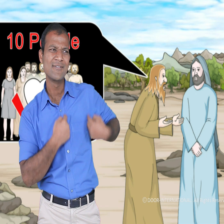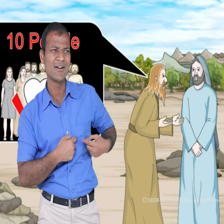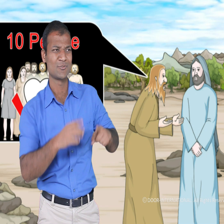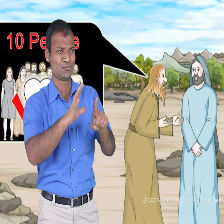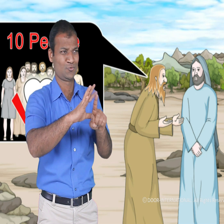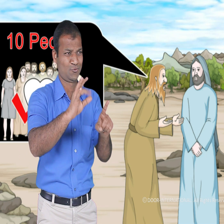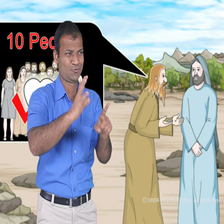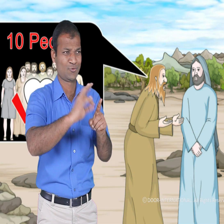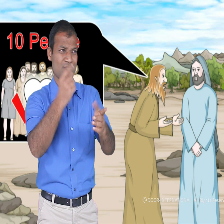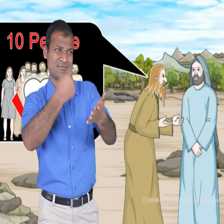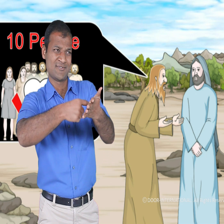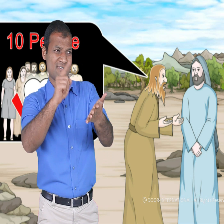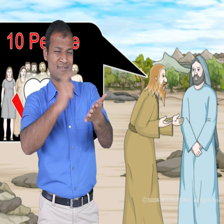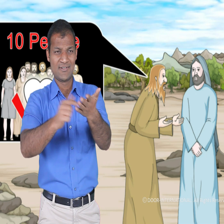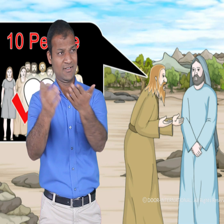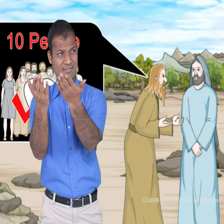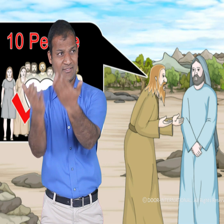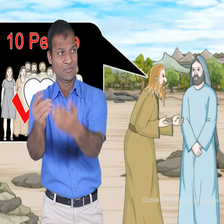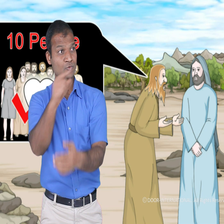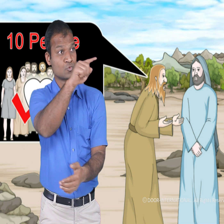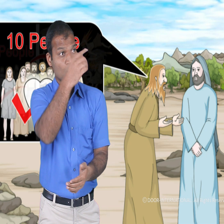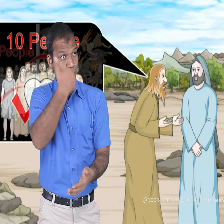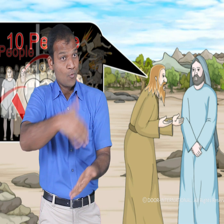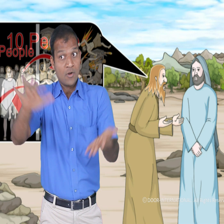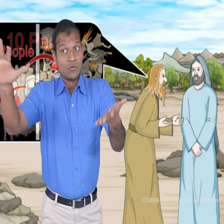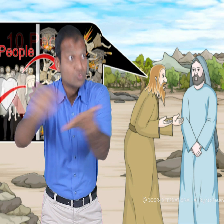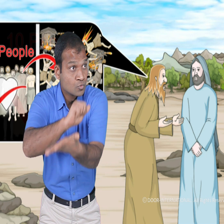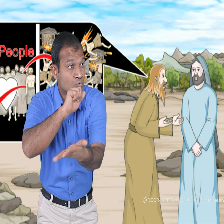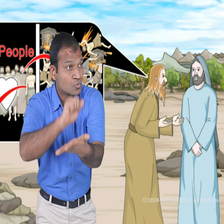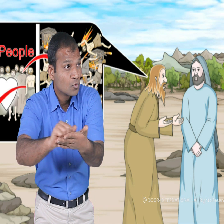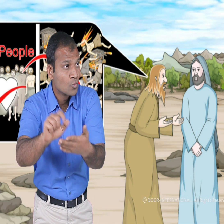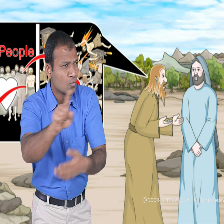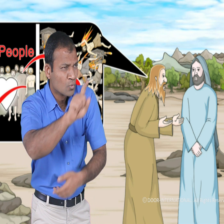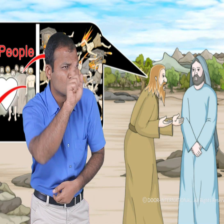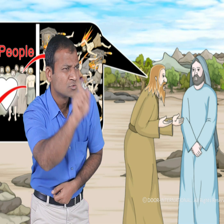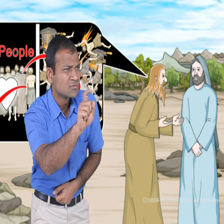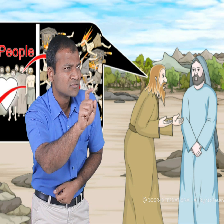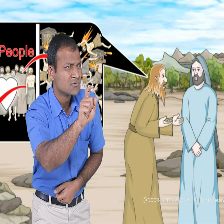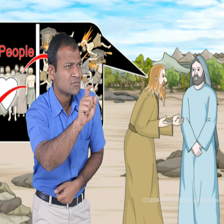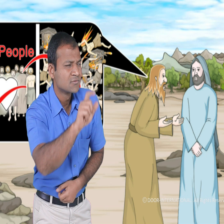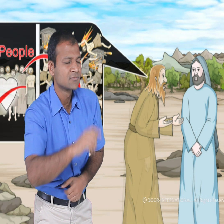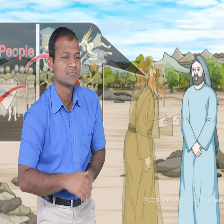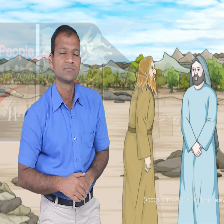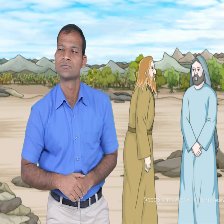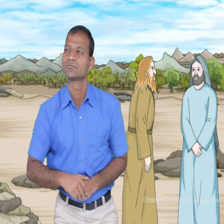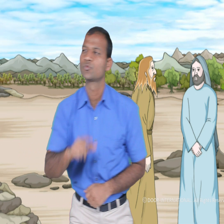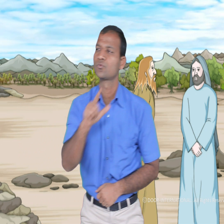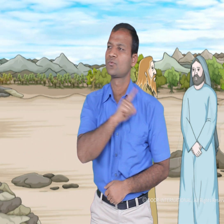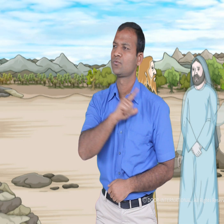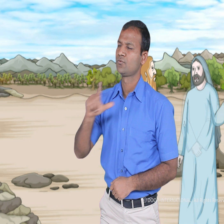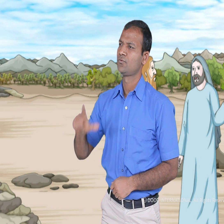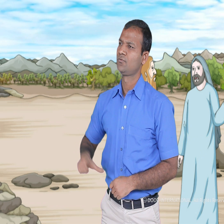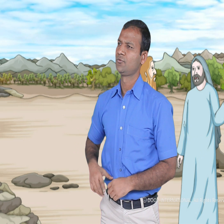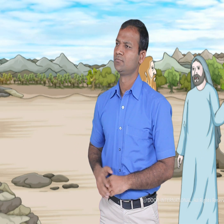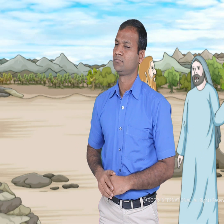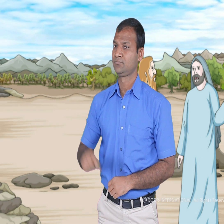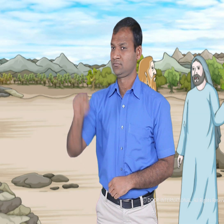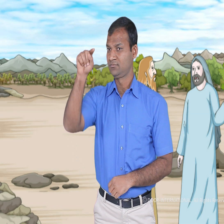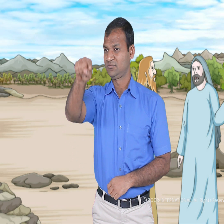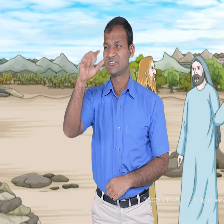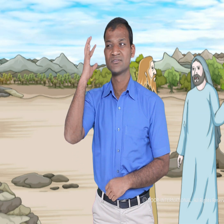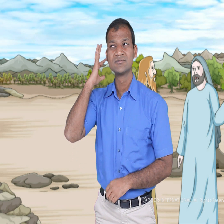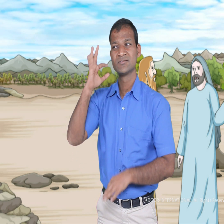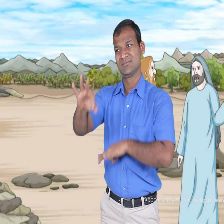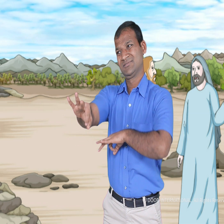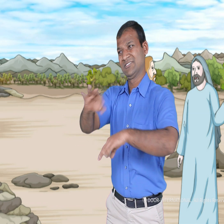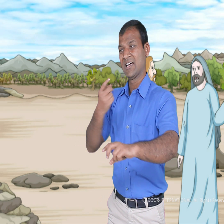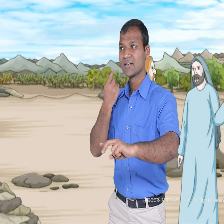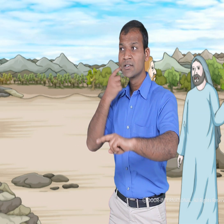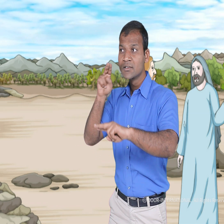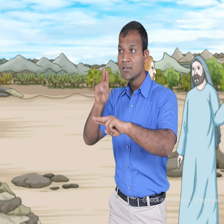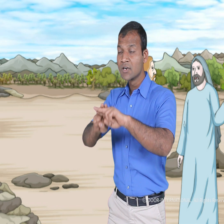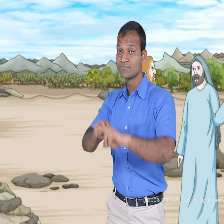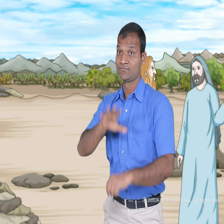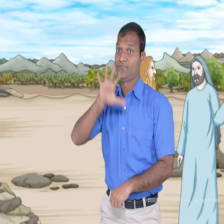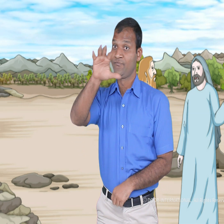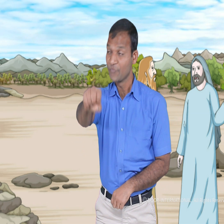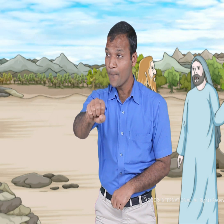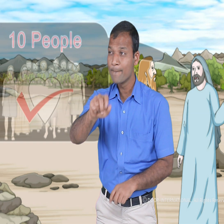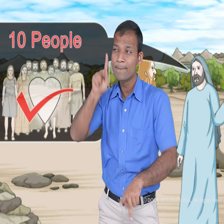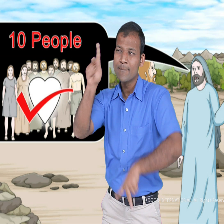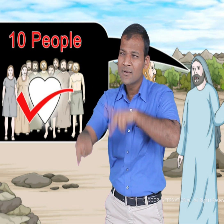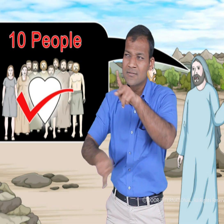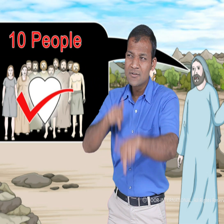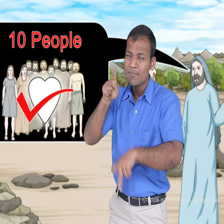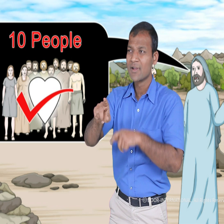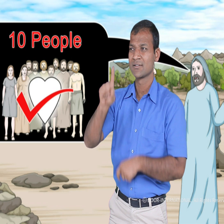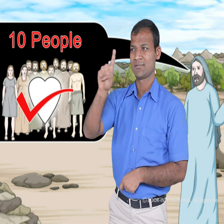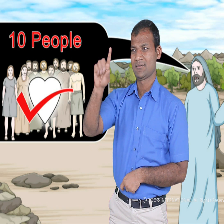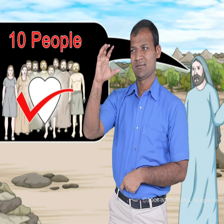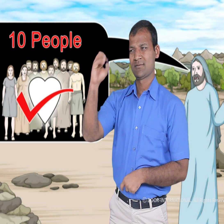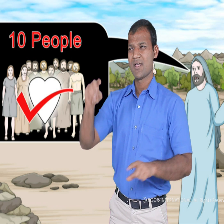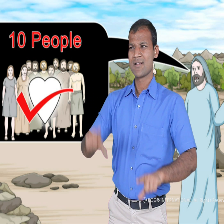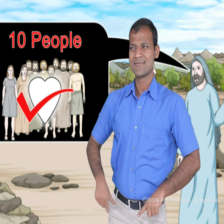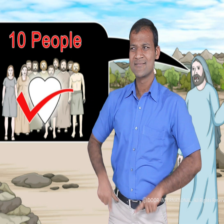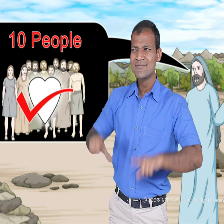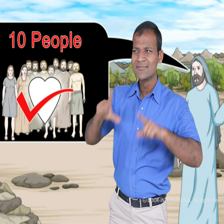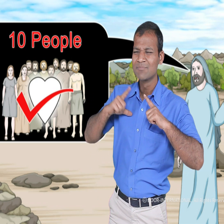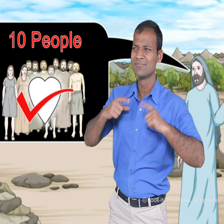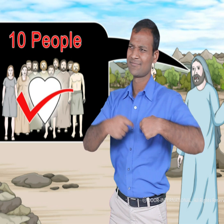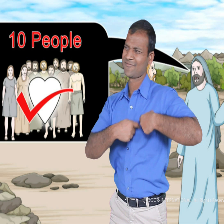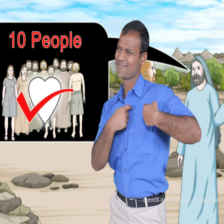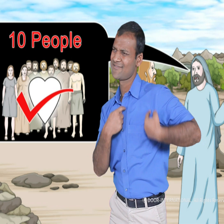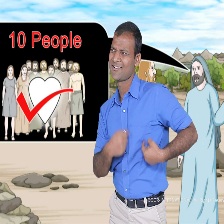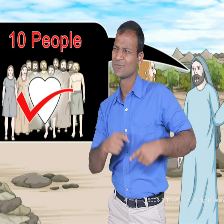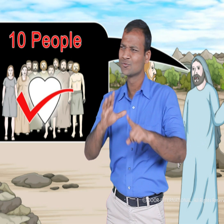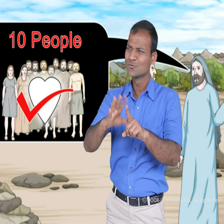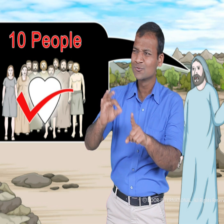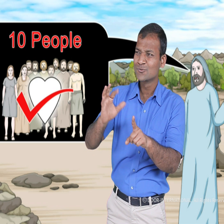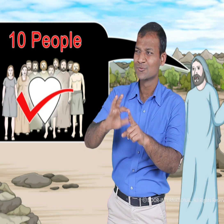Suppose ten are found there?”